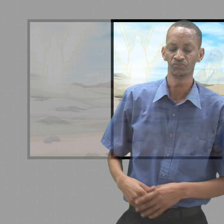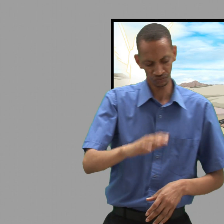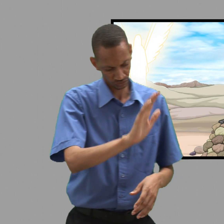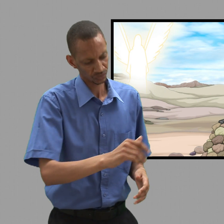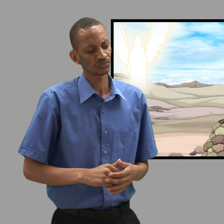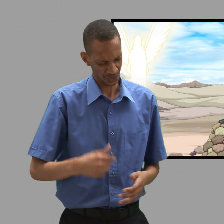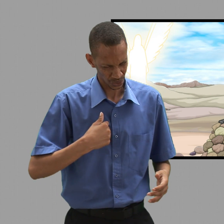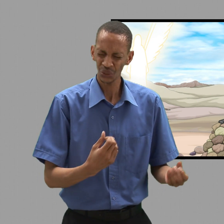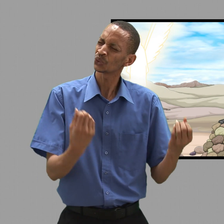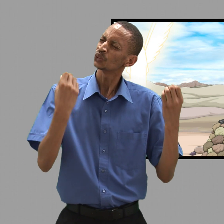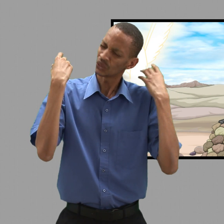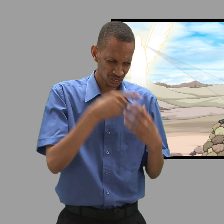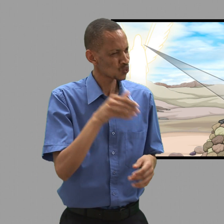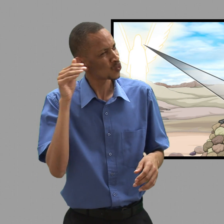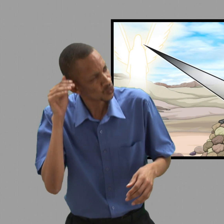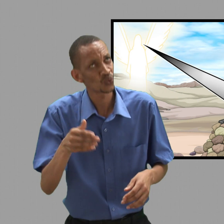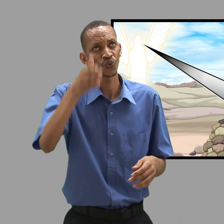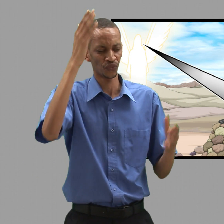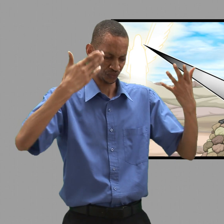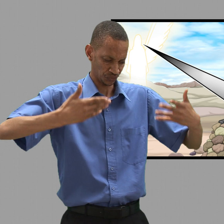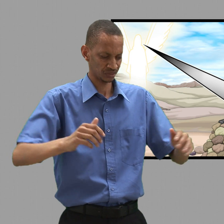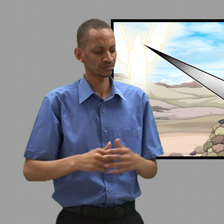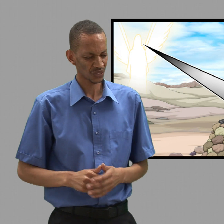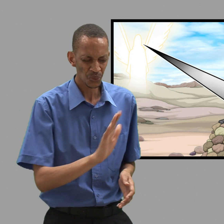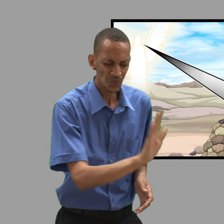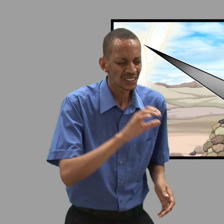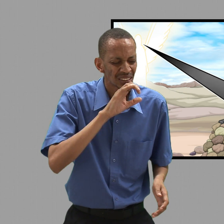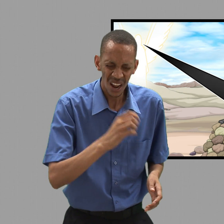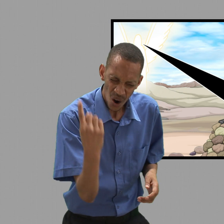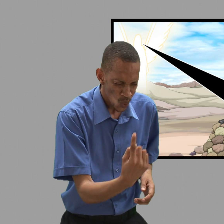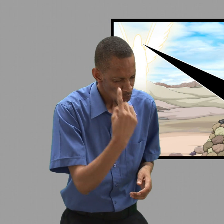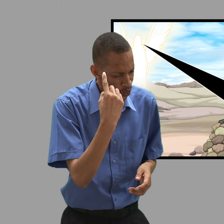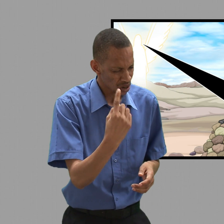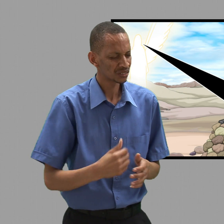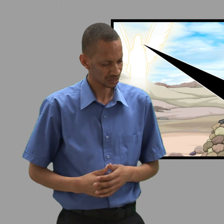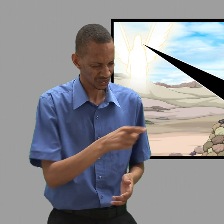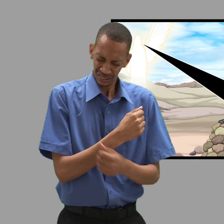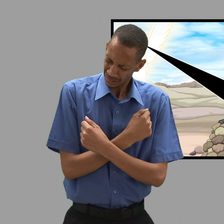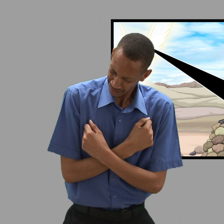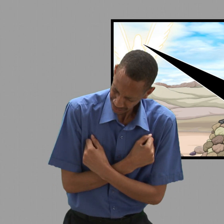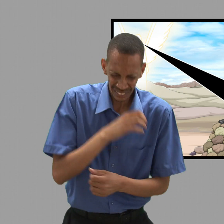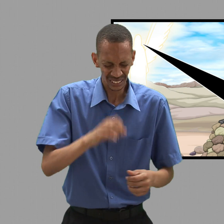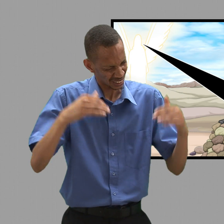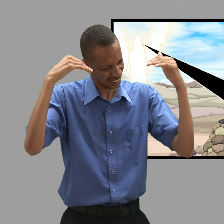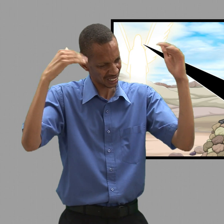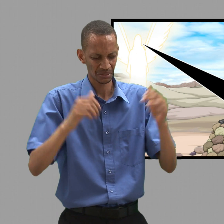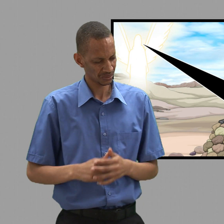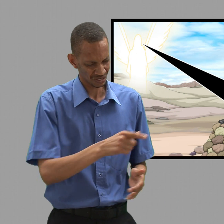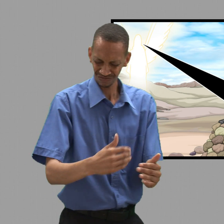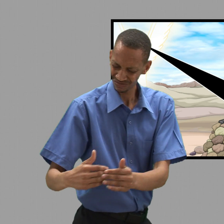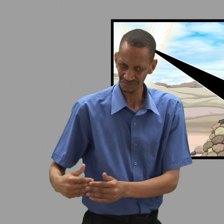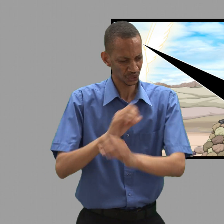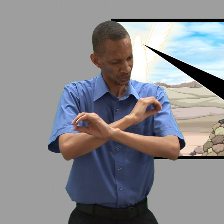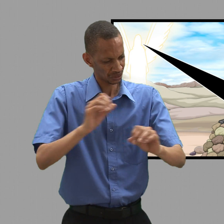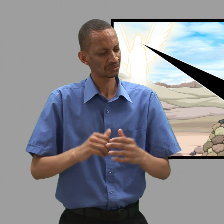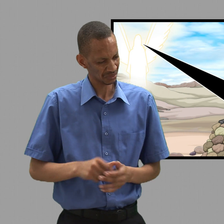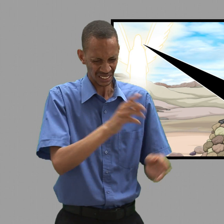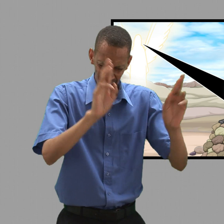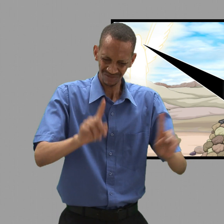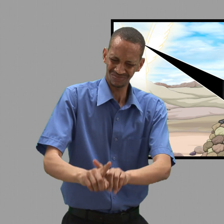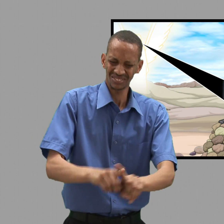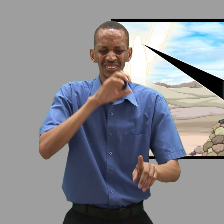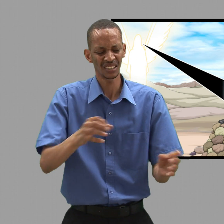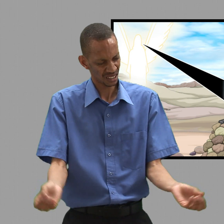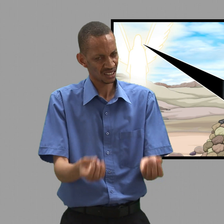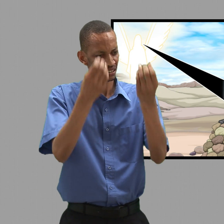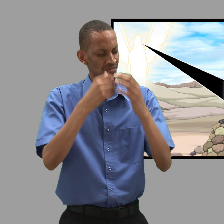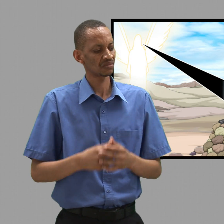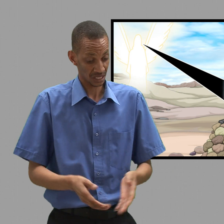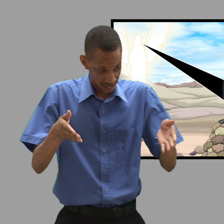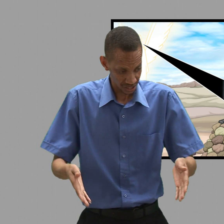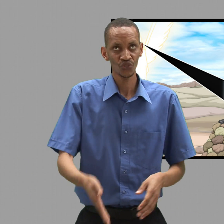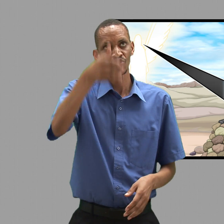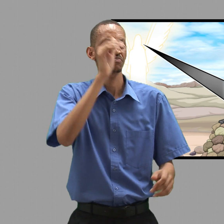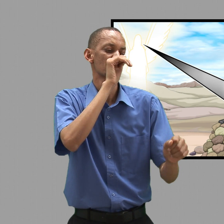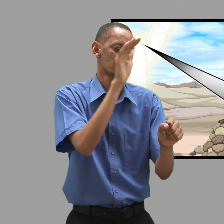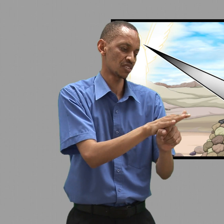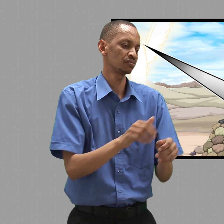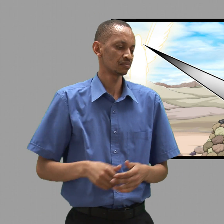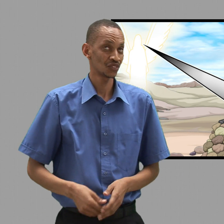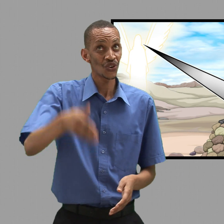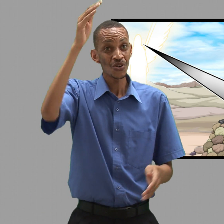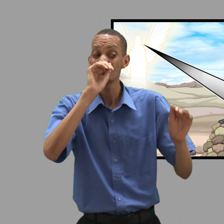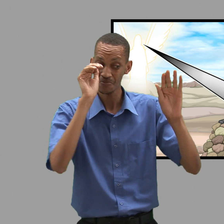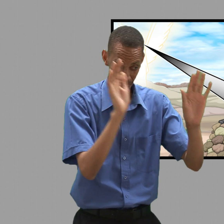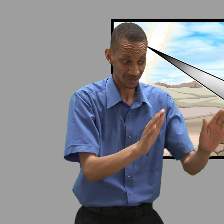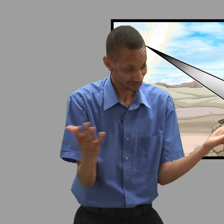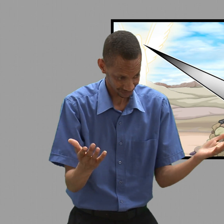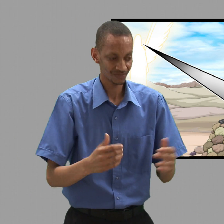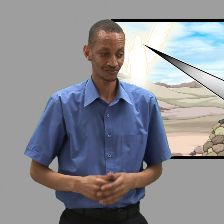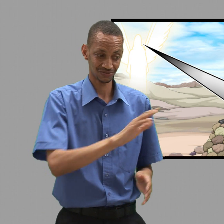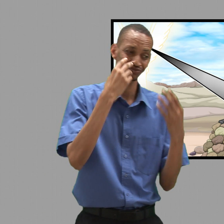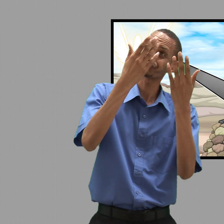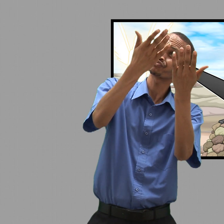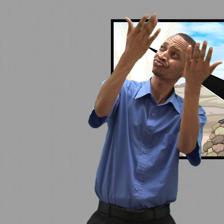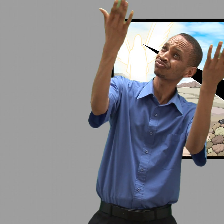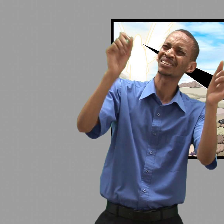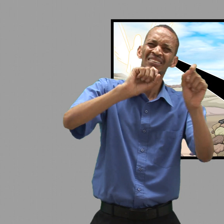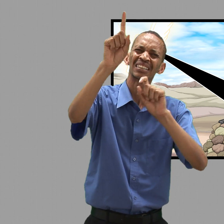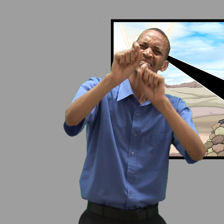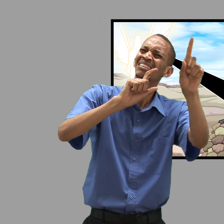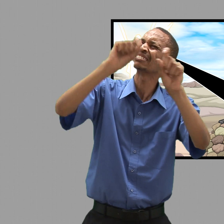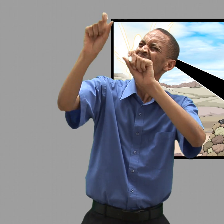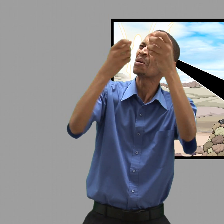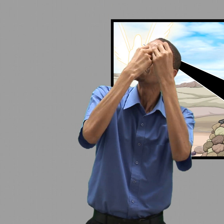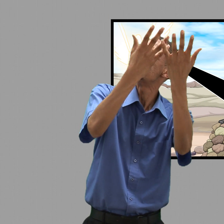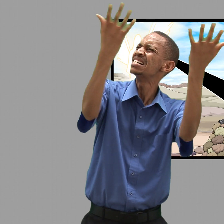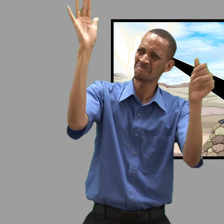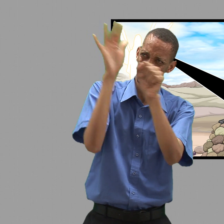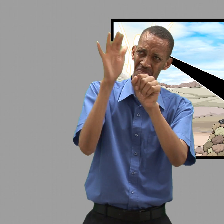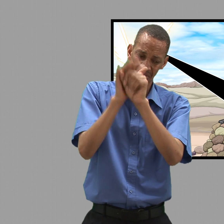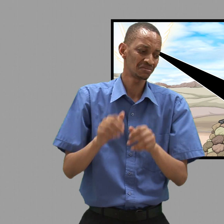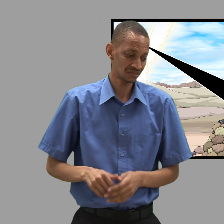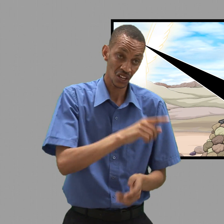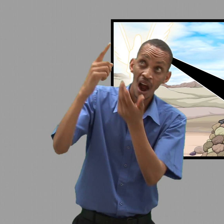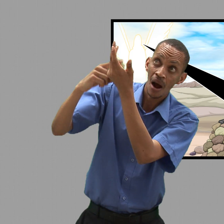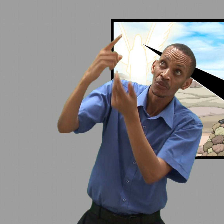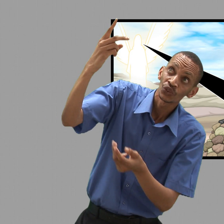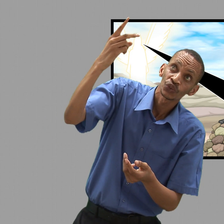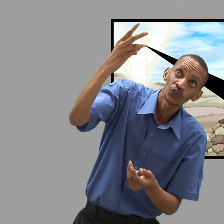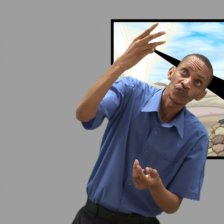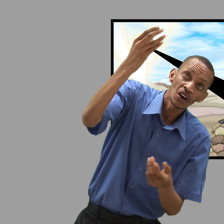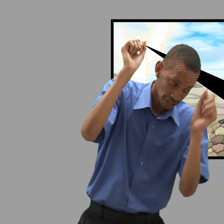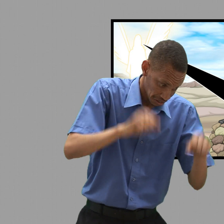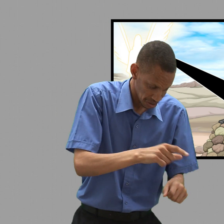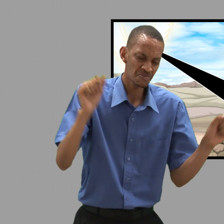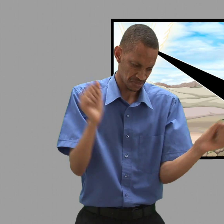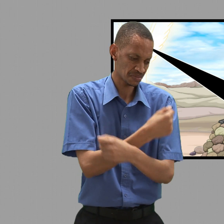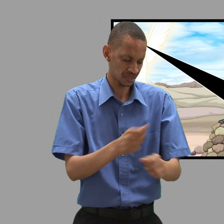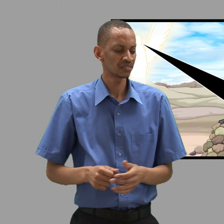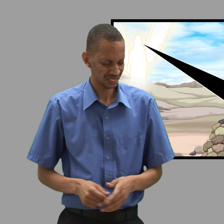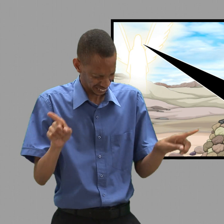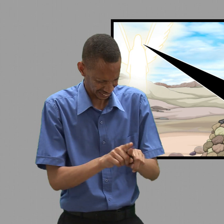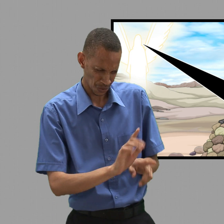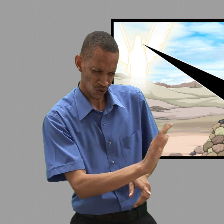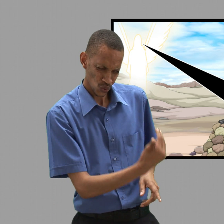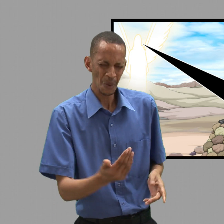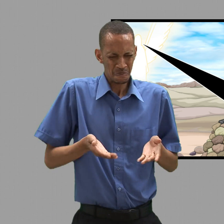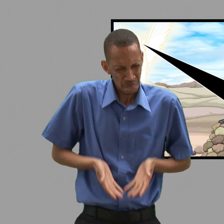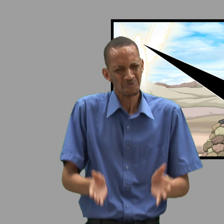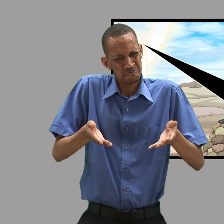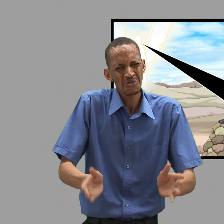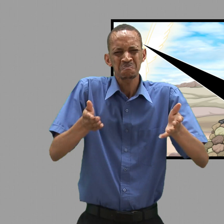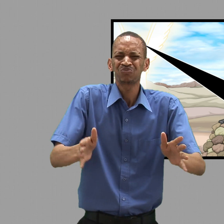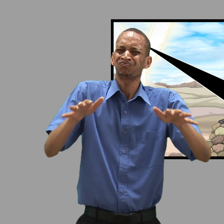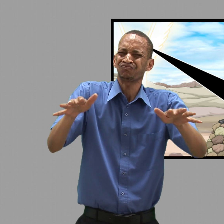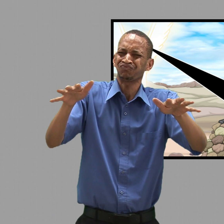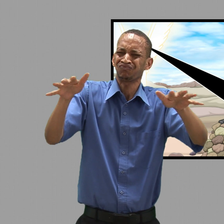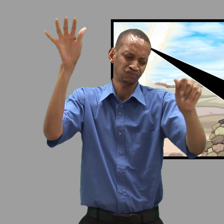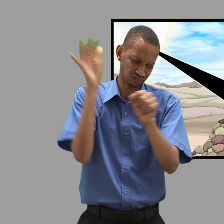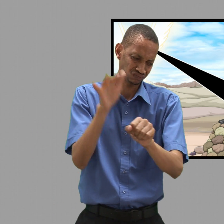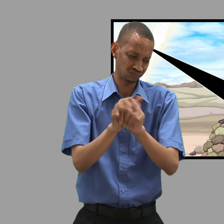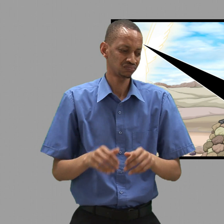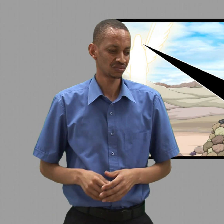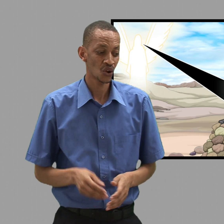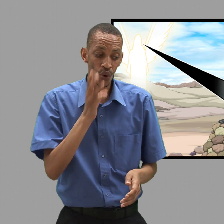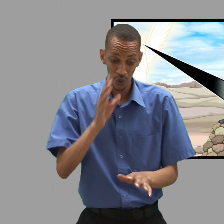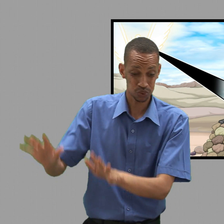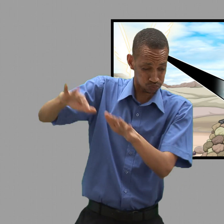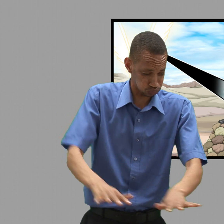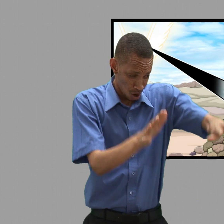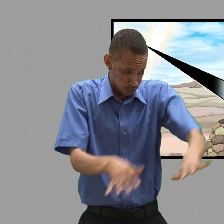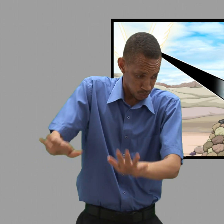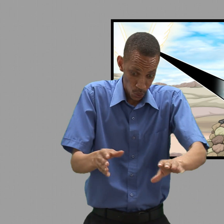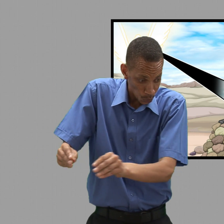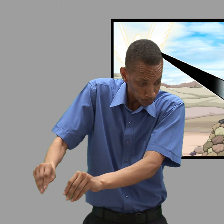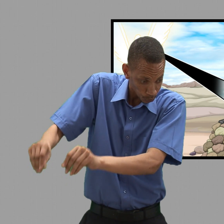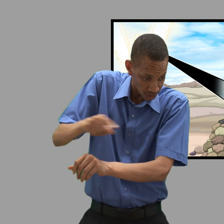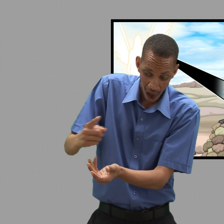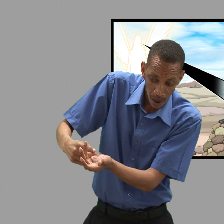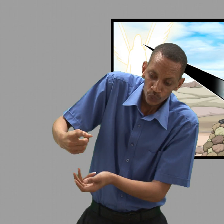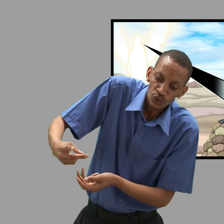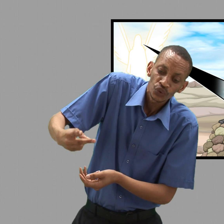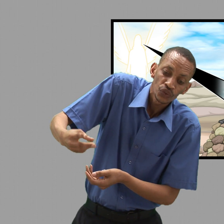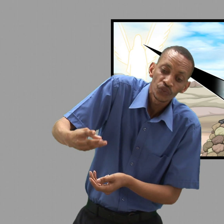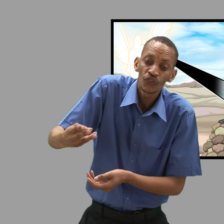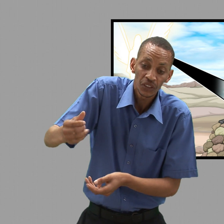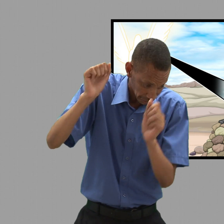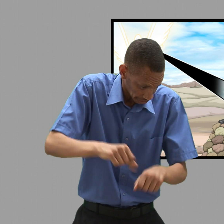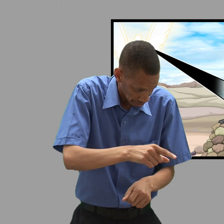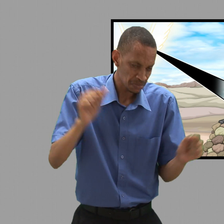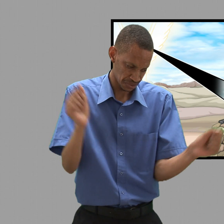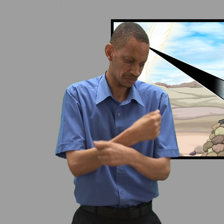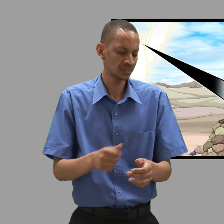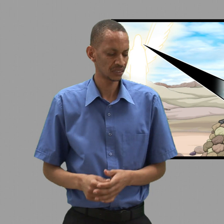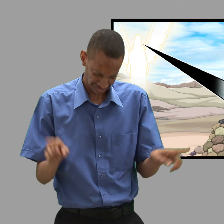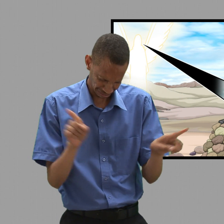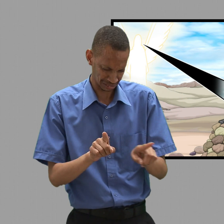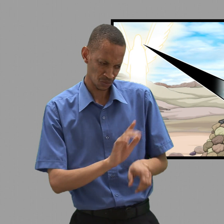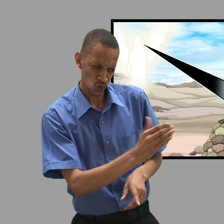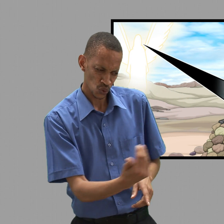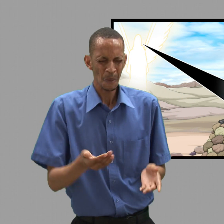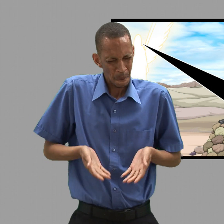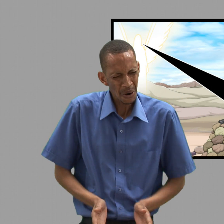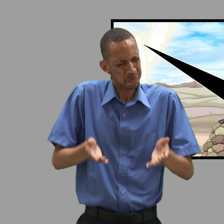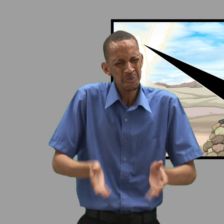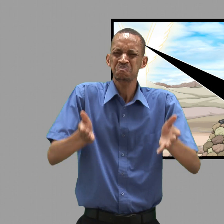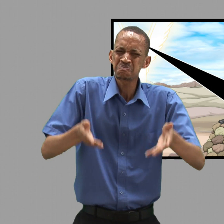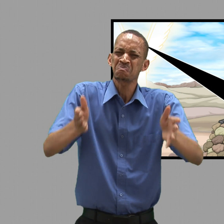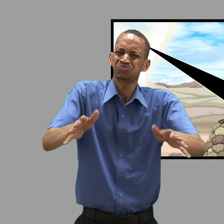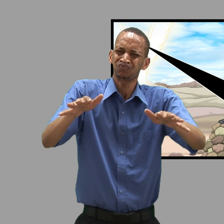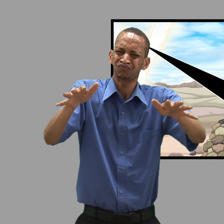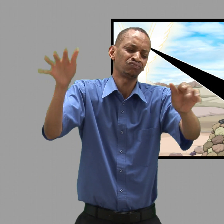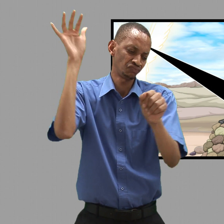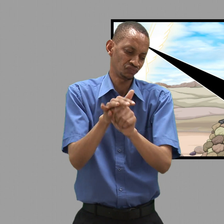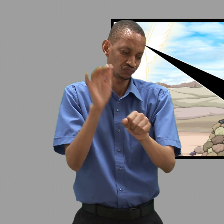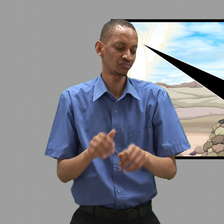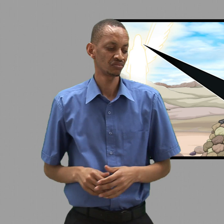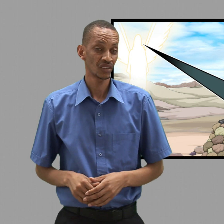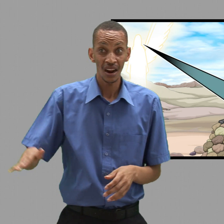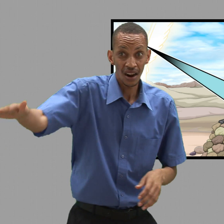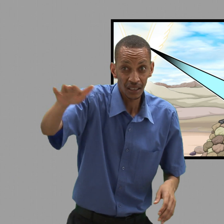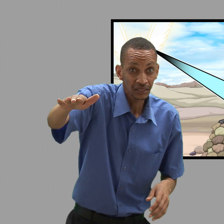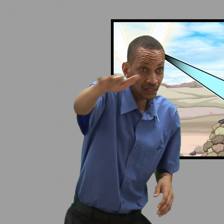And the angel of the LORD called to Abraham from heaven a second time, saying, “By Myself I have sworn, declares the LORD, that because you have done this and have not withheld your only son, I will surely bless you, and I will multiply your descendants like the stars in the sky and the sand on the seashore.